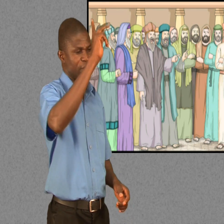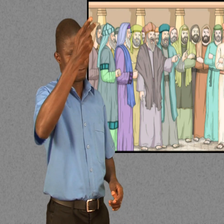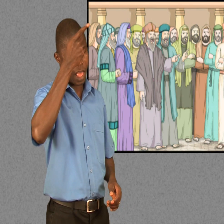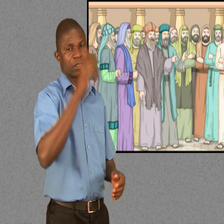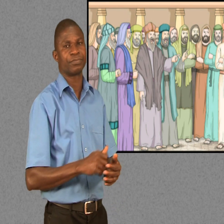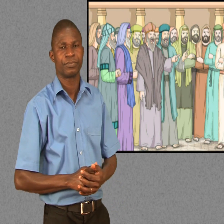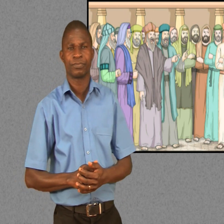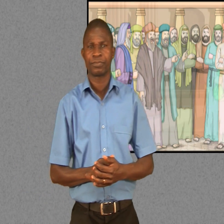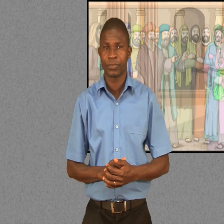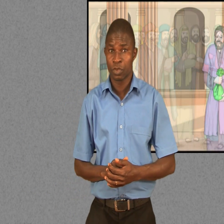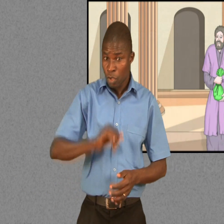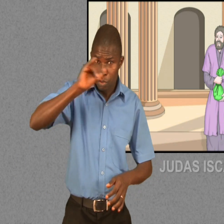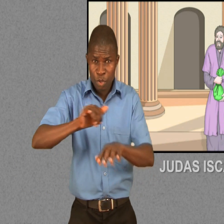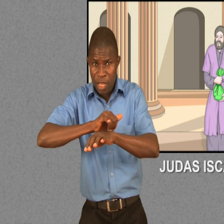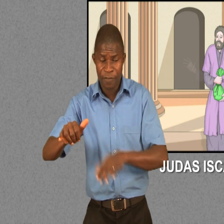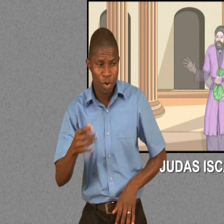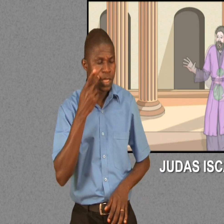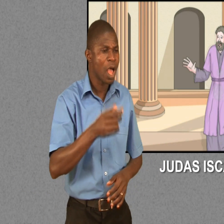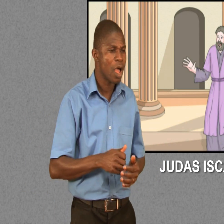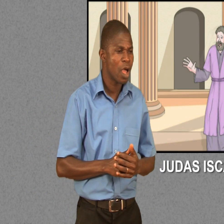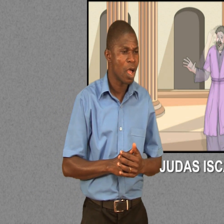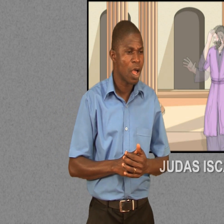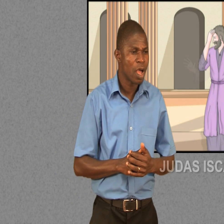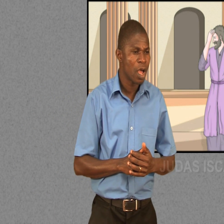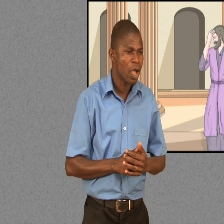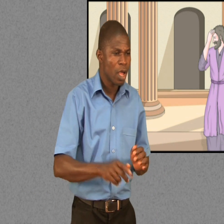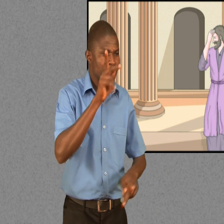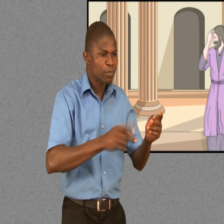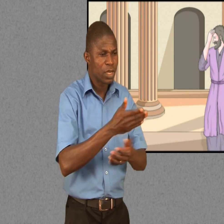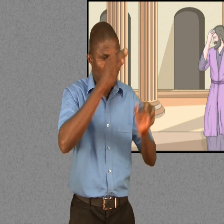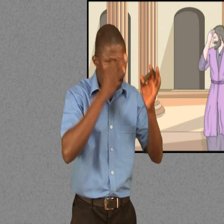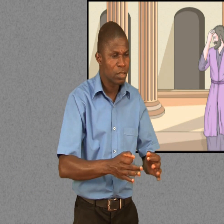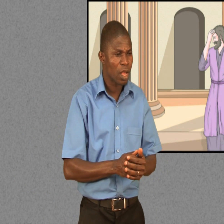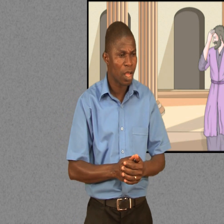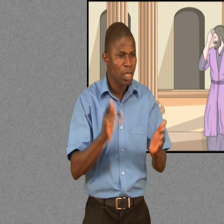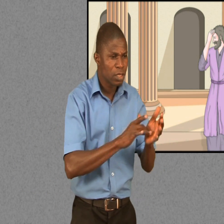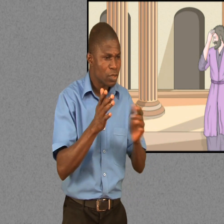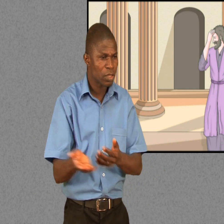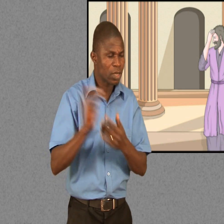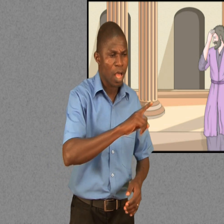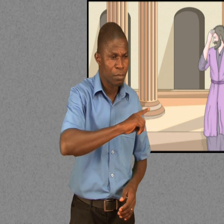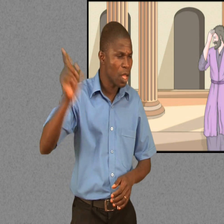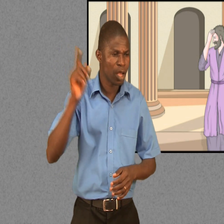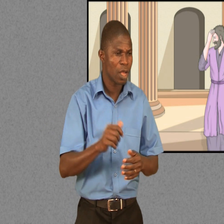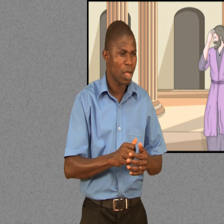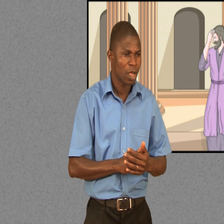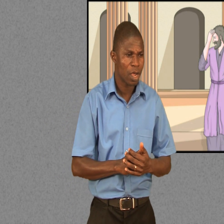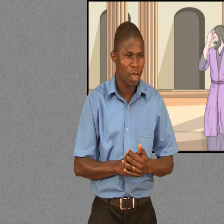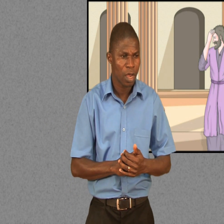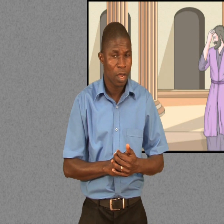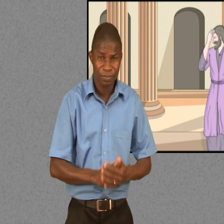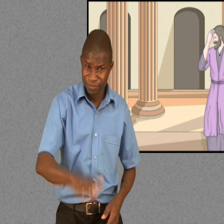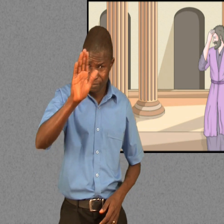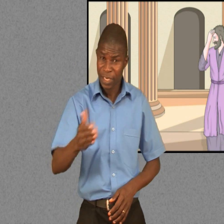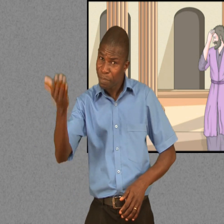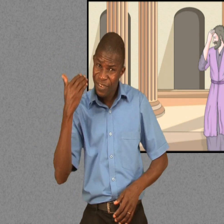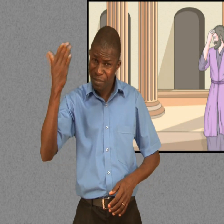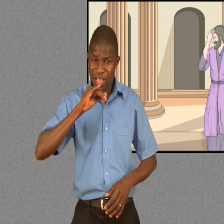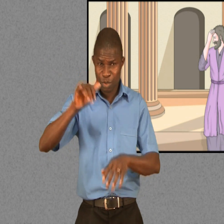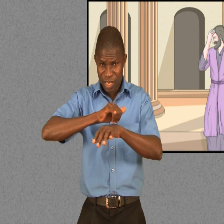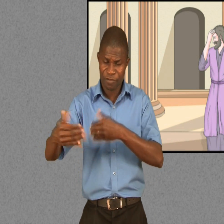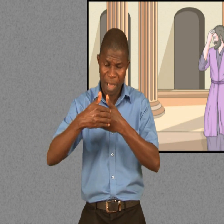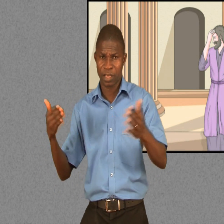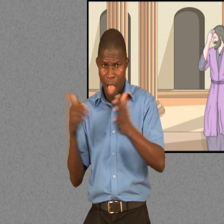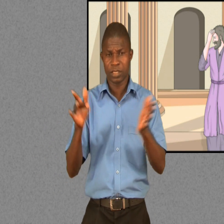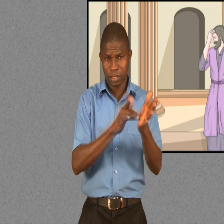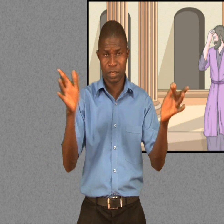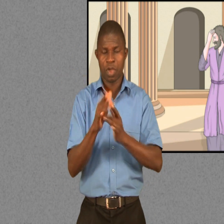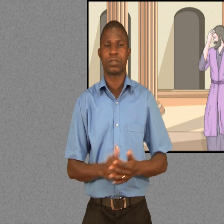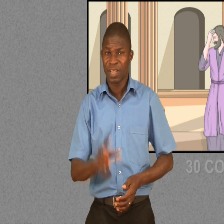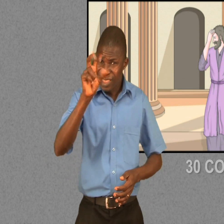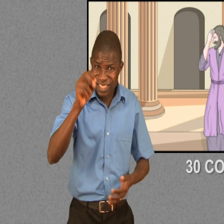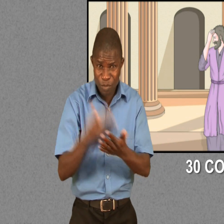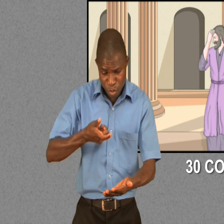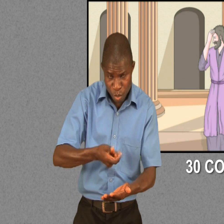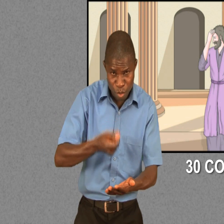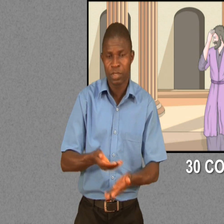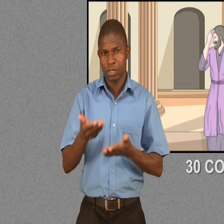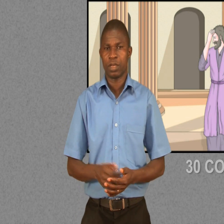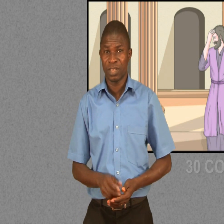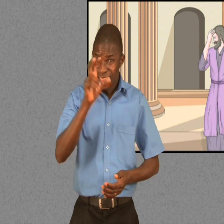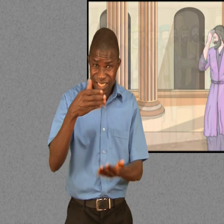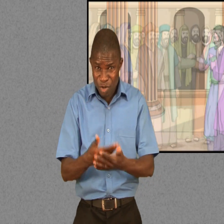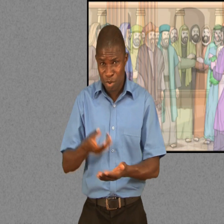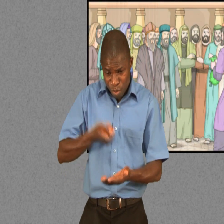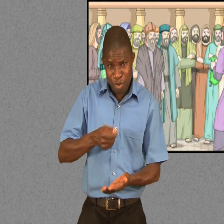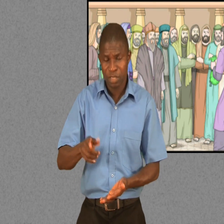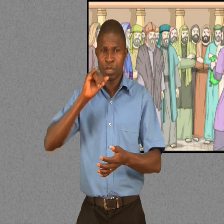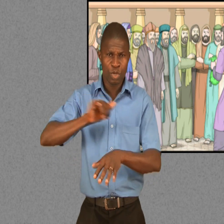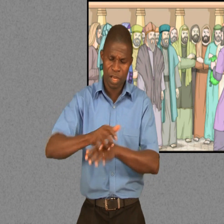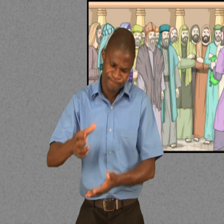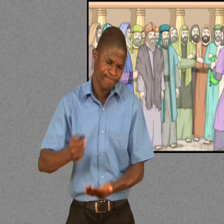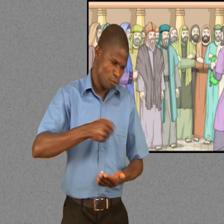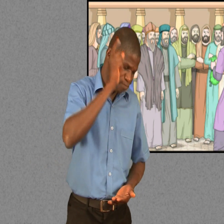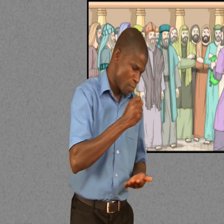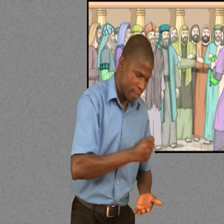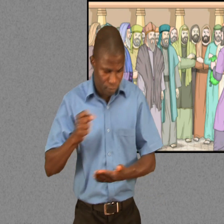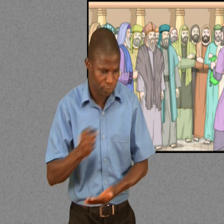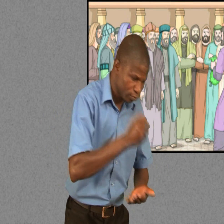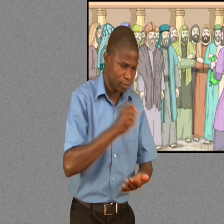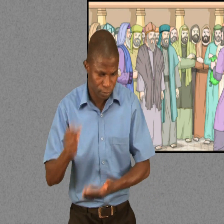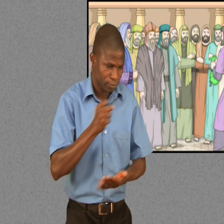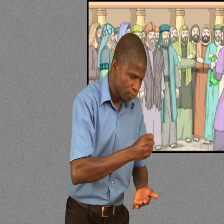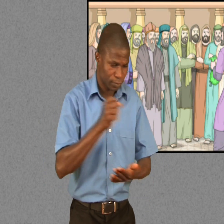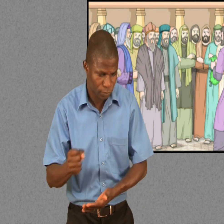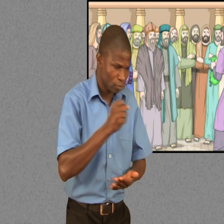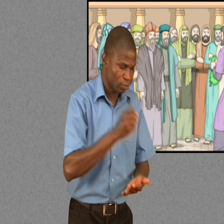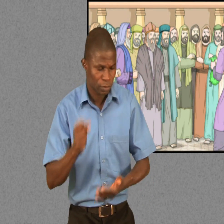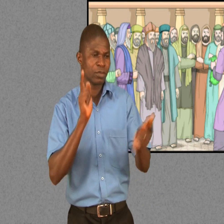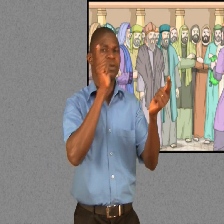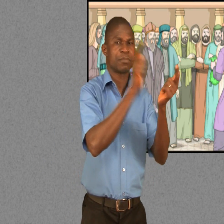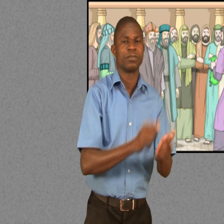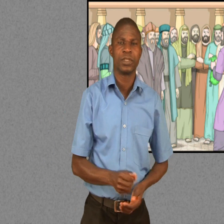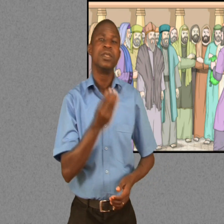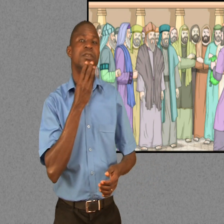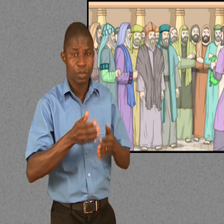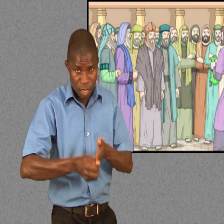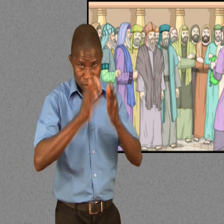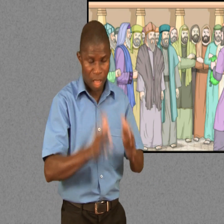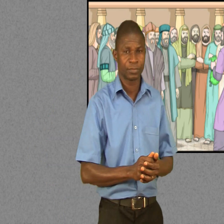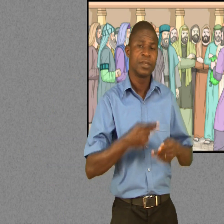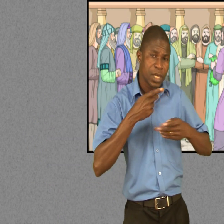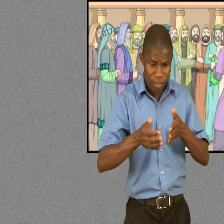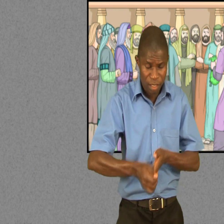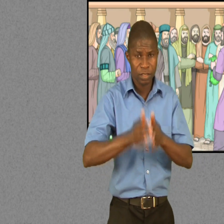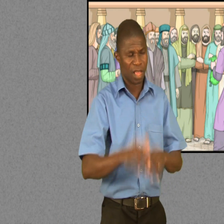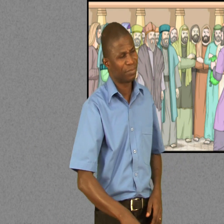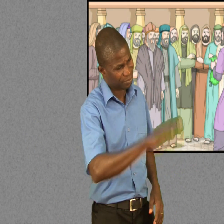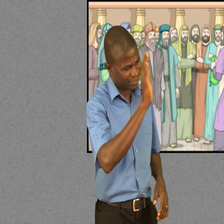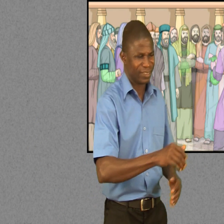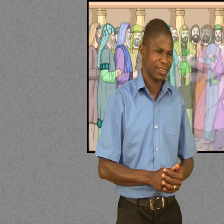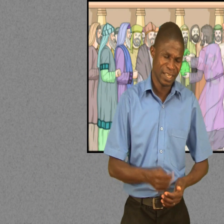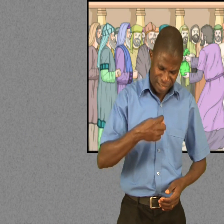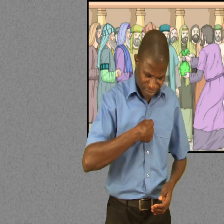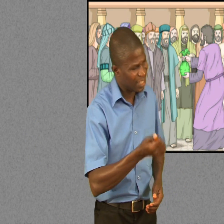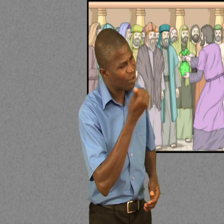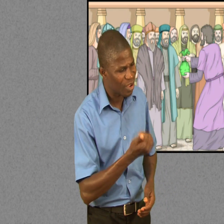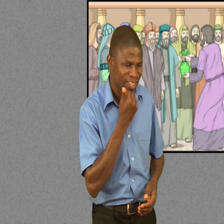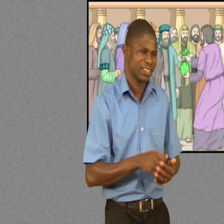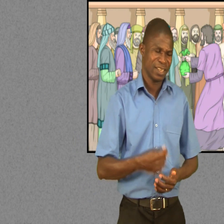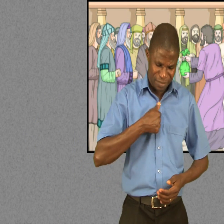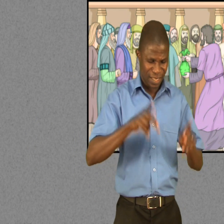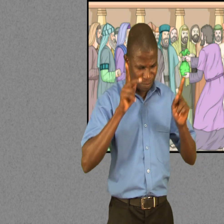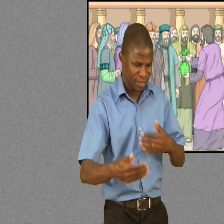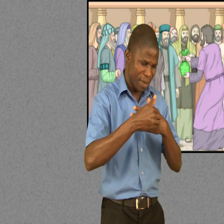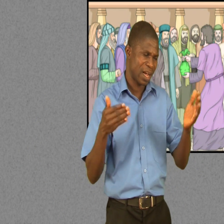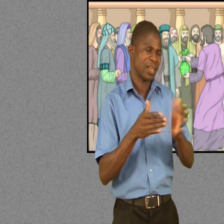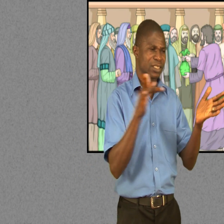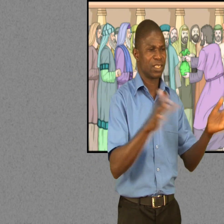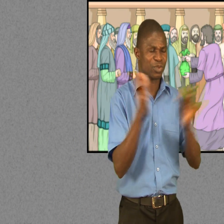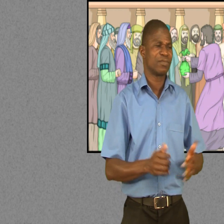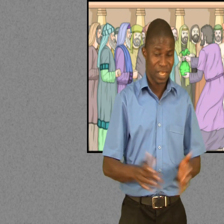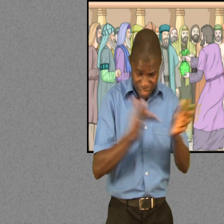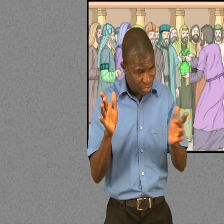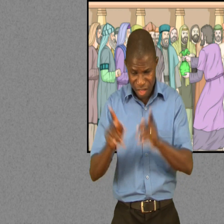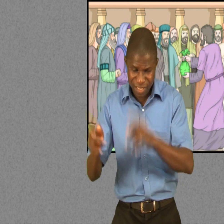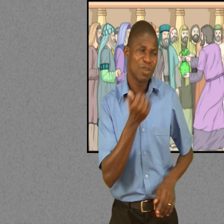When Judas, who had betrayed Him, saw that Jesus was condemned, he was filled with remorse and returned the thirty pieces of silver to the chief priests and elders.